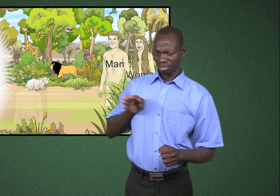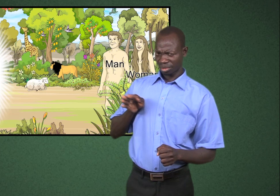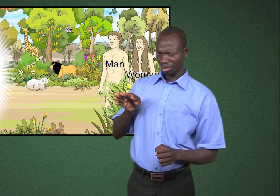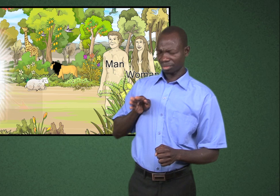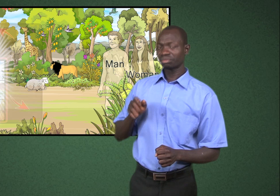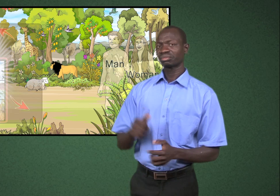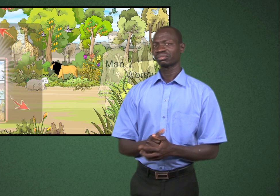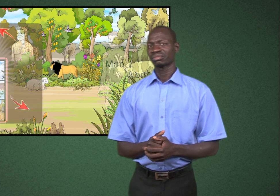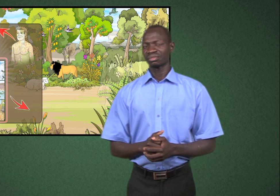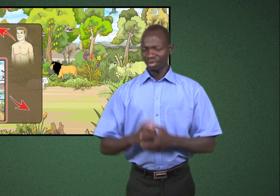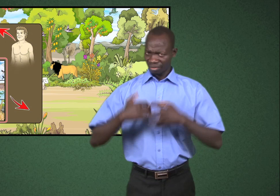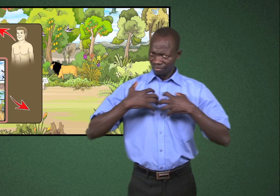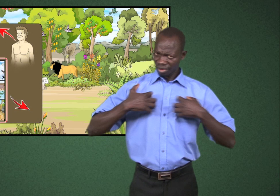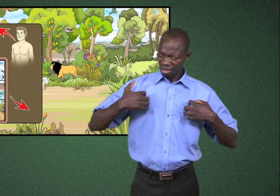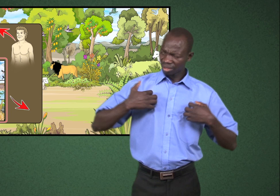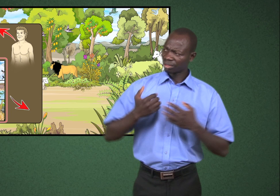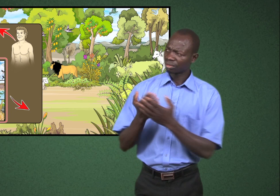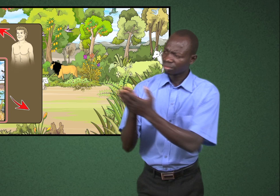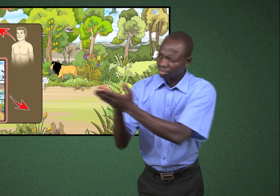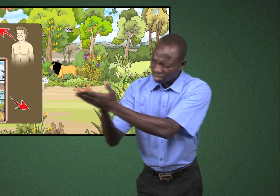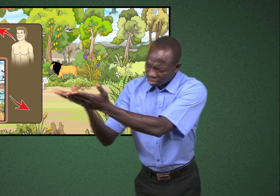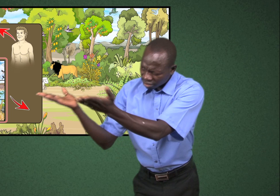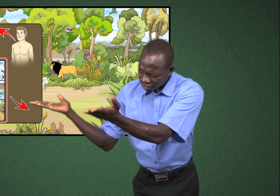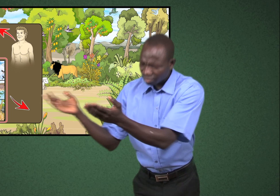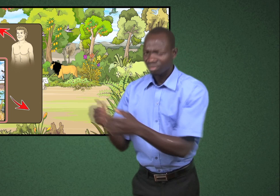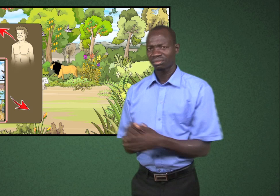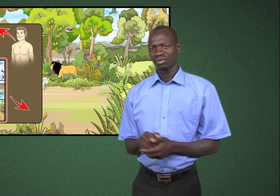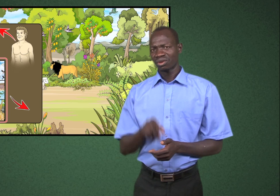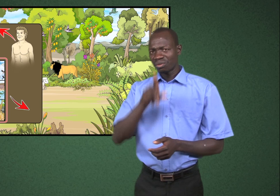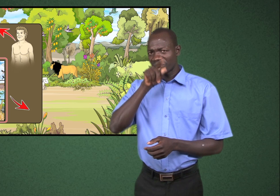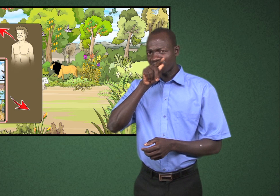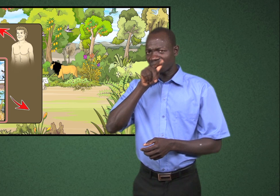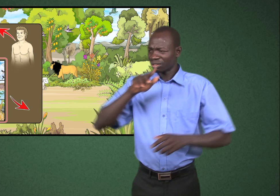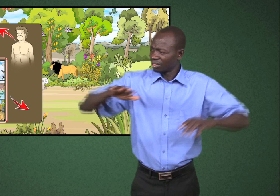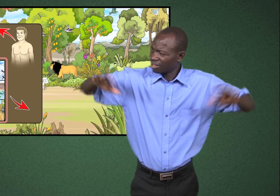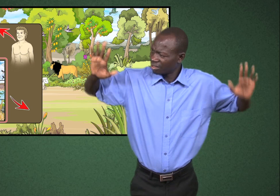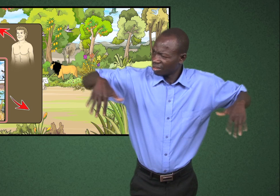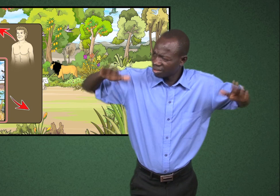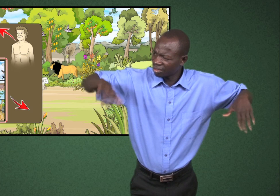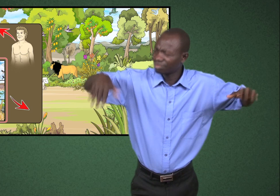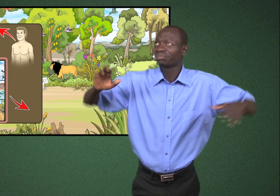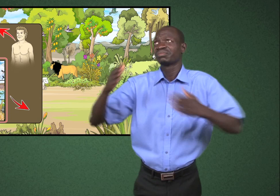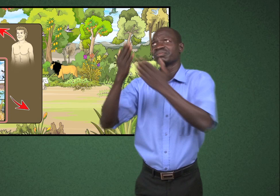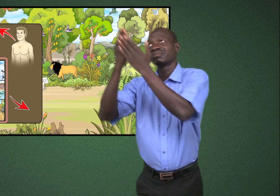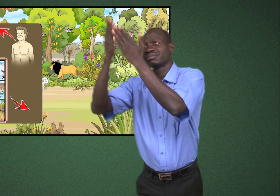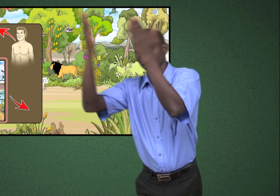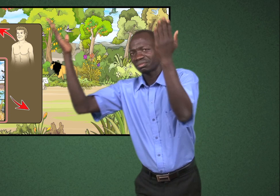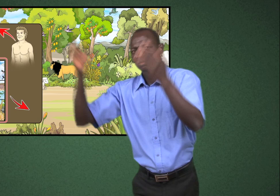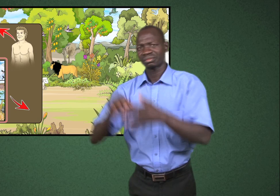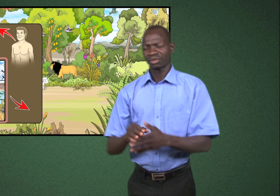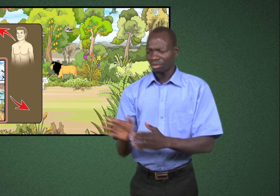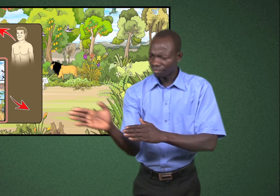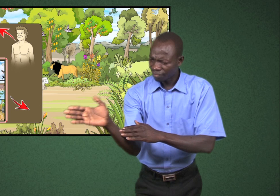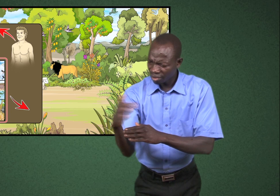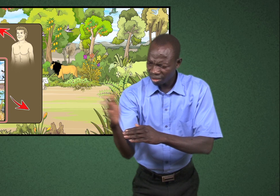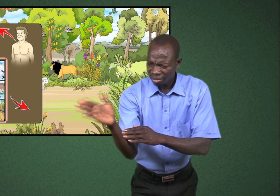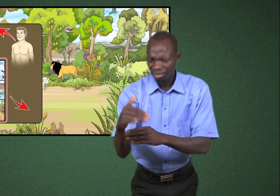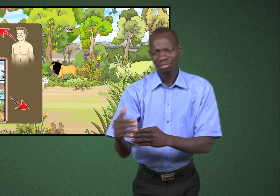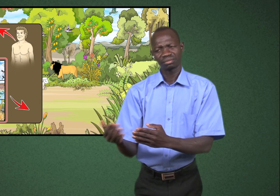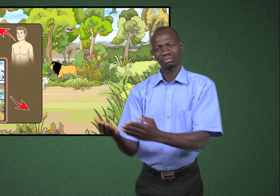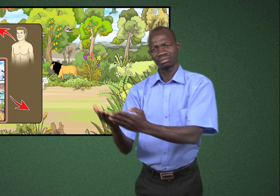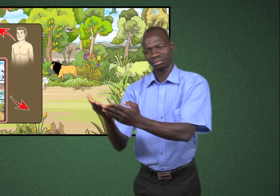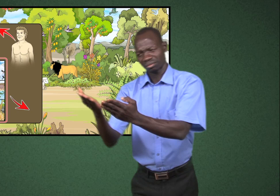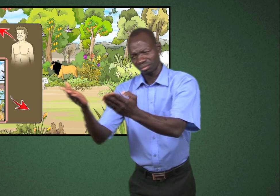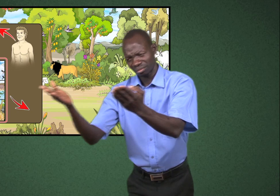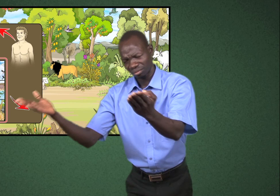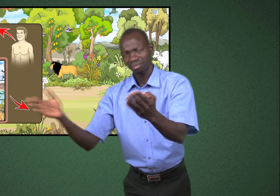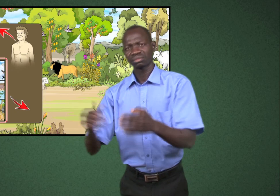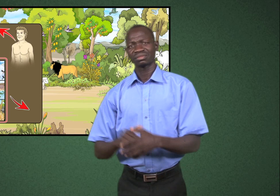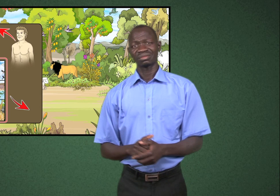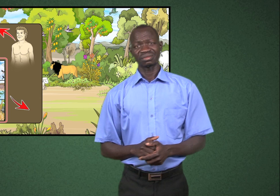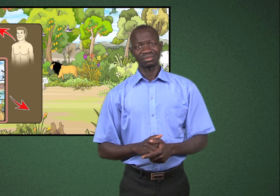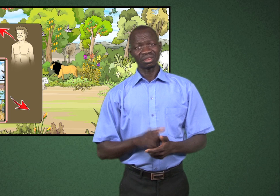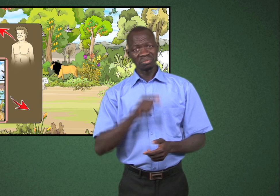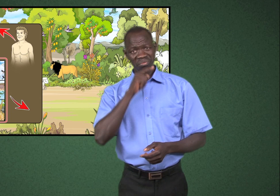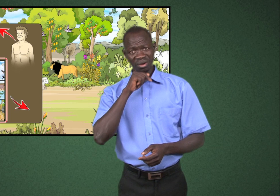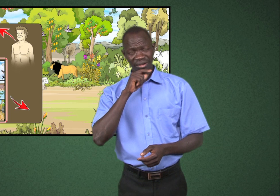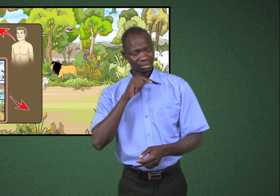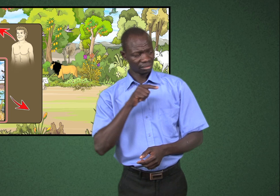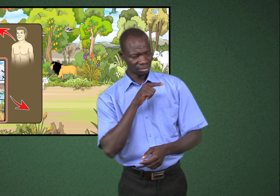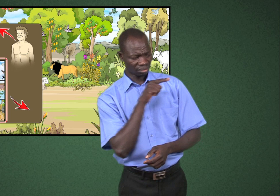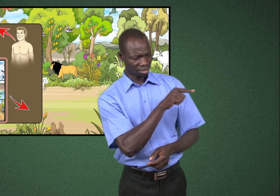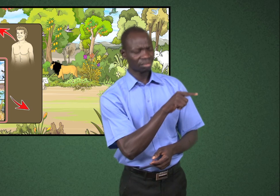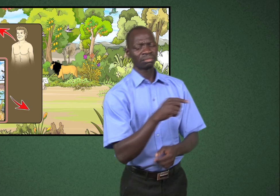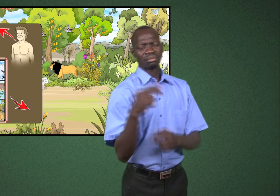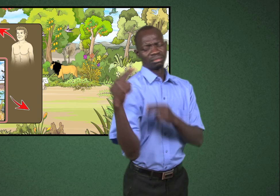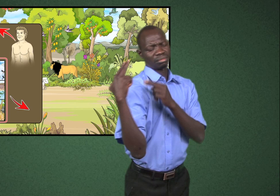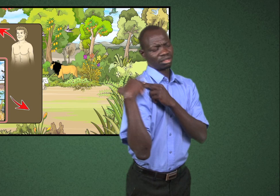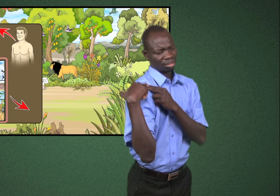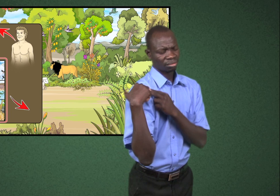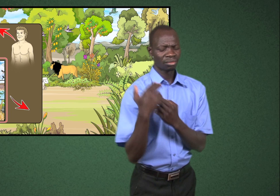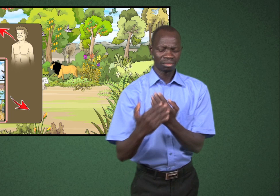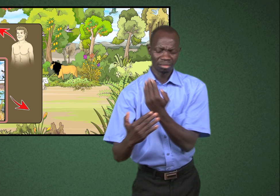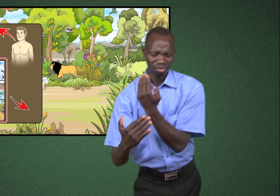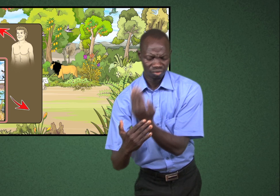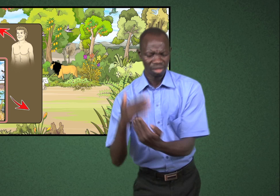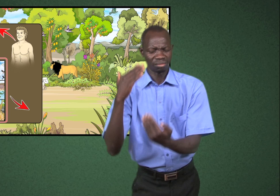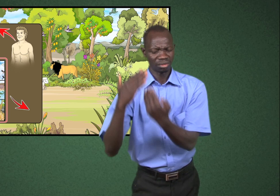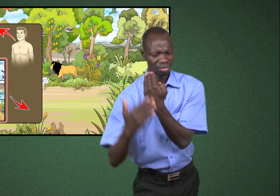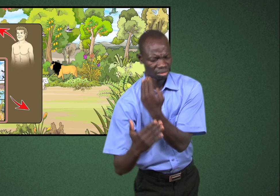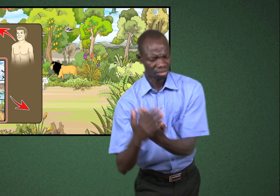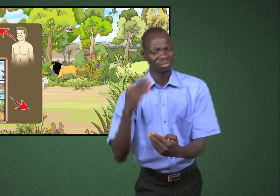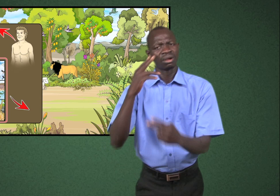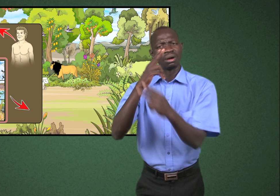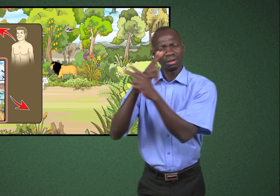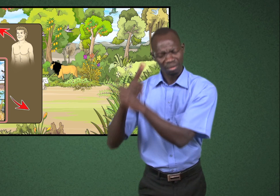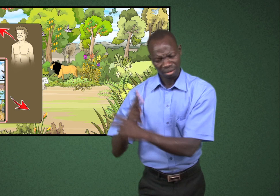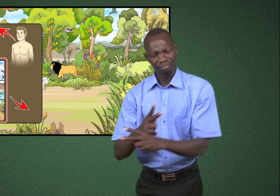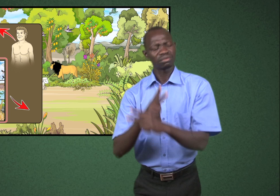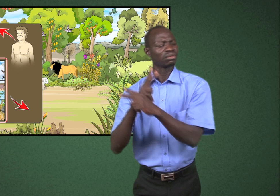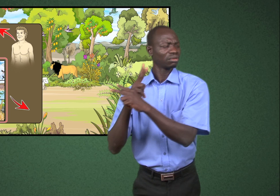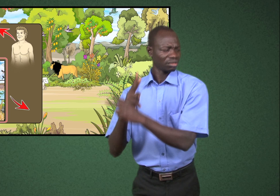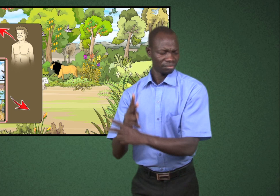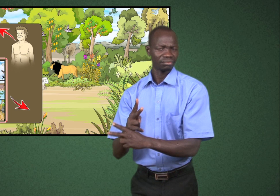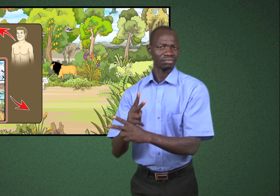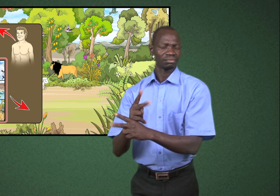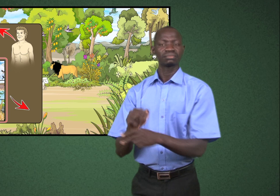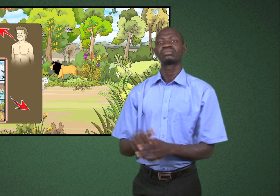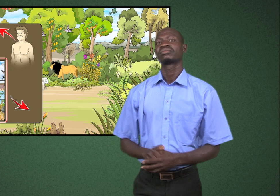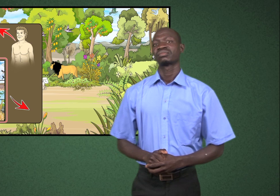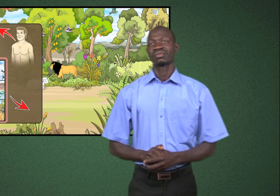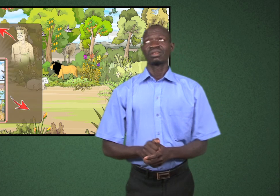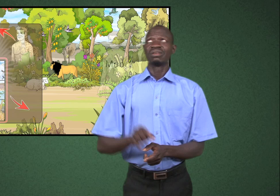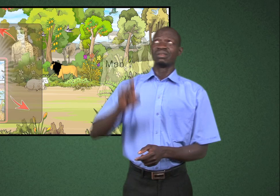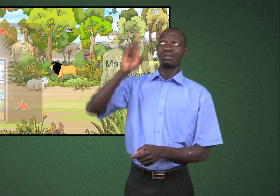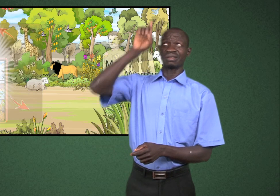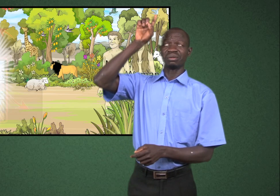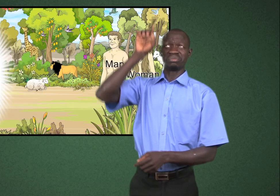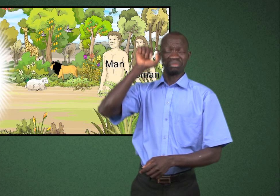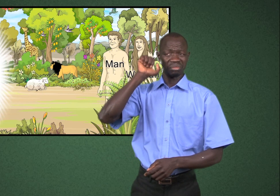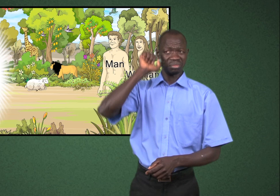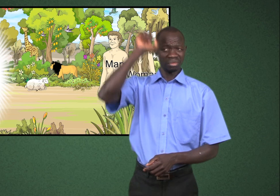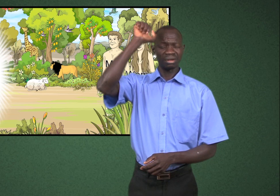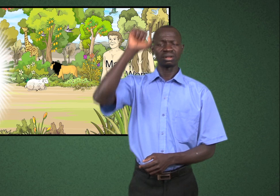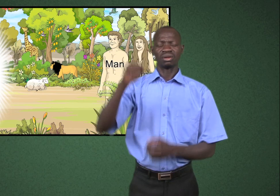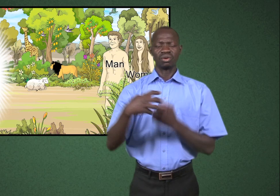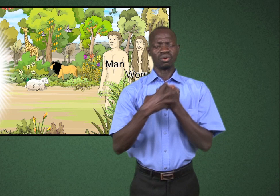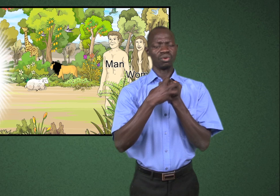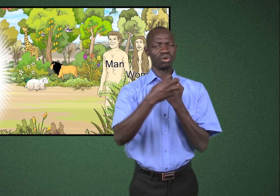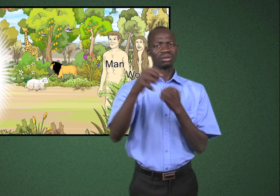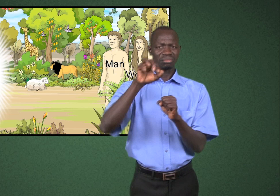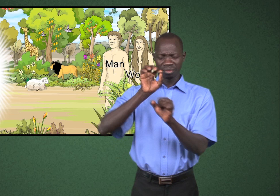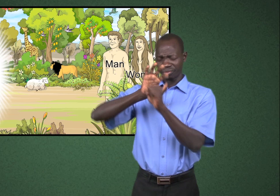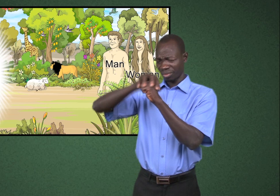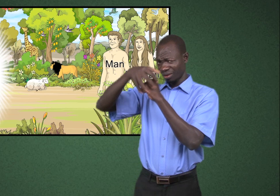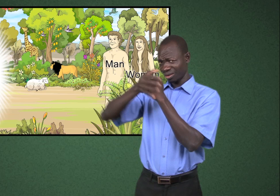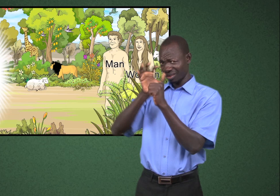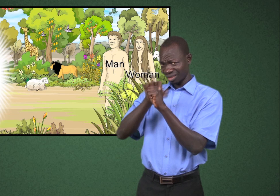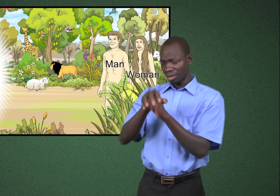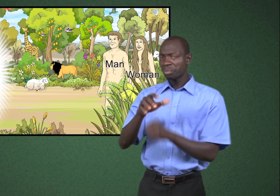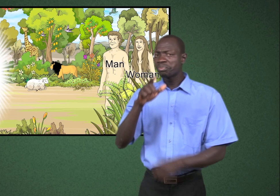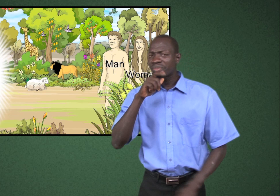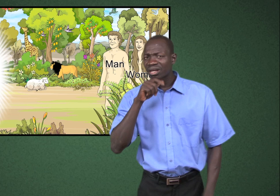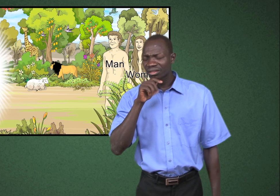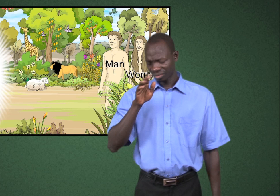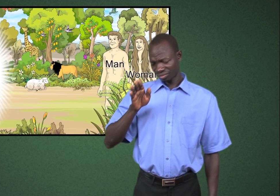So God created man in His own image; in the image of God He created him;